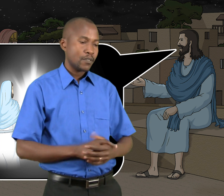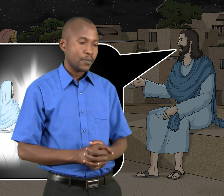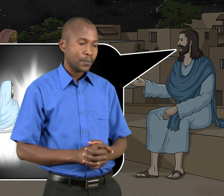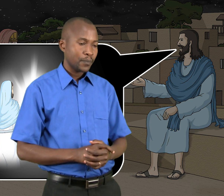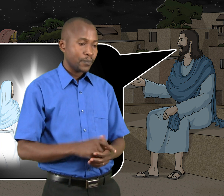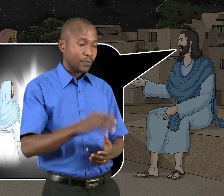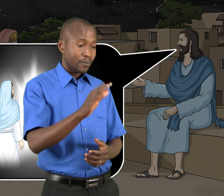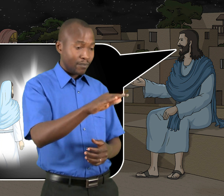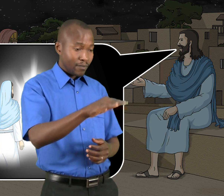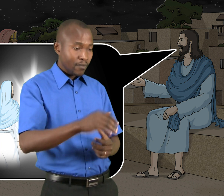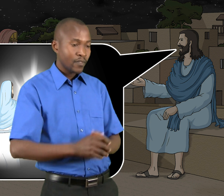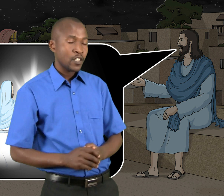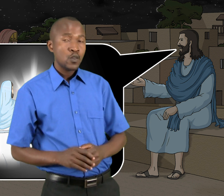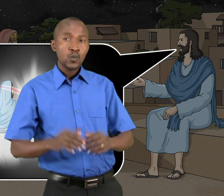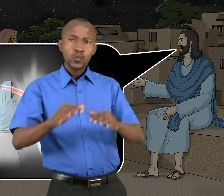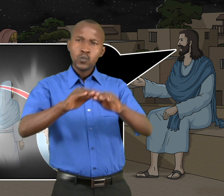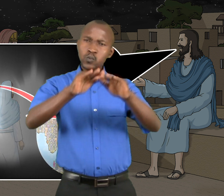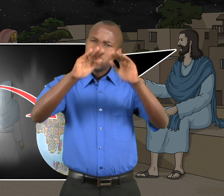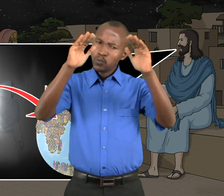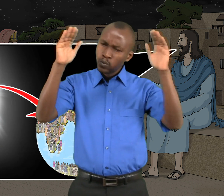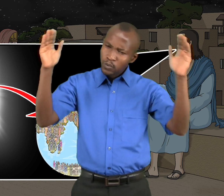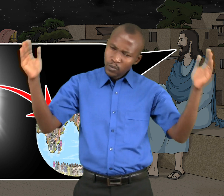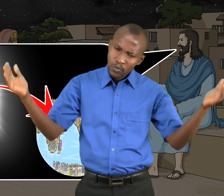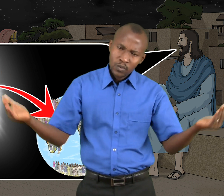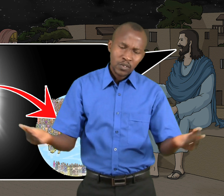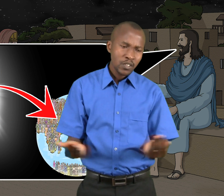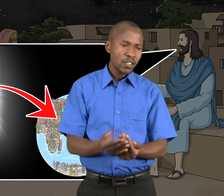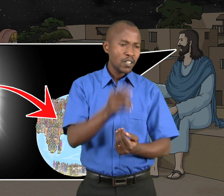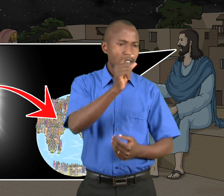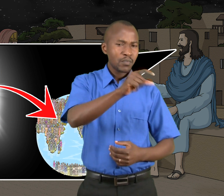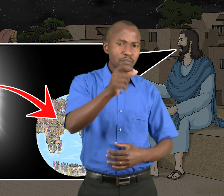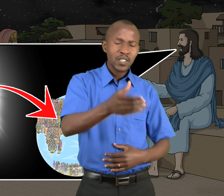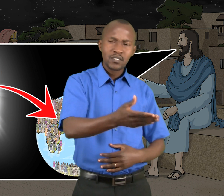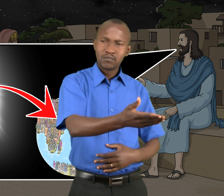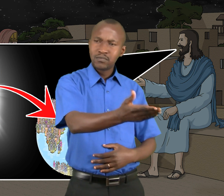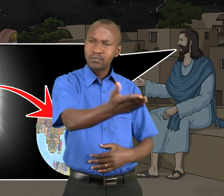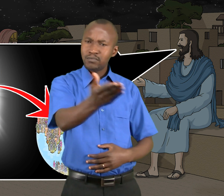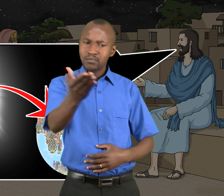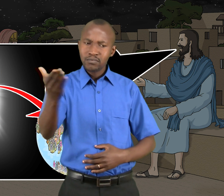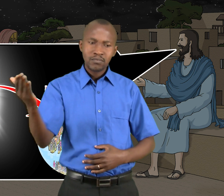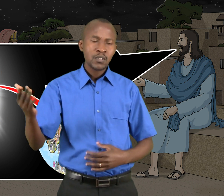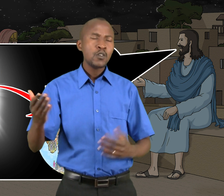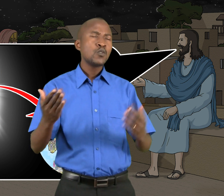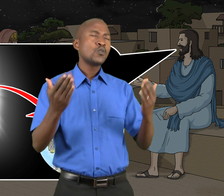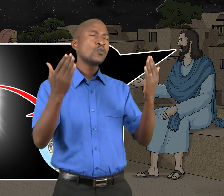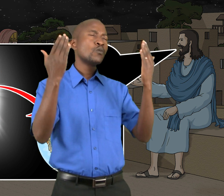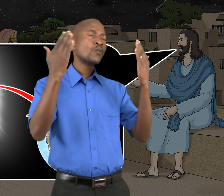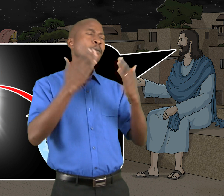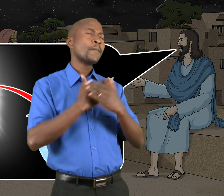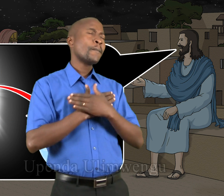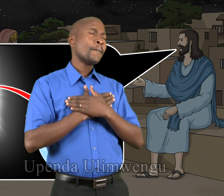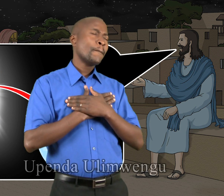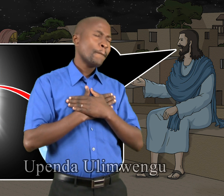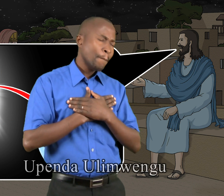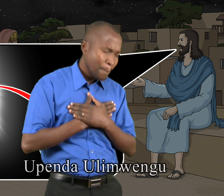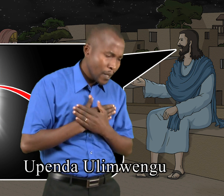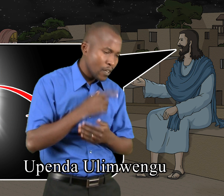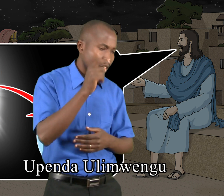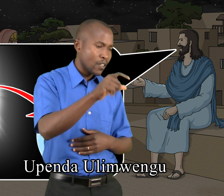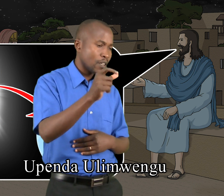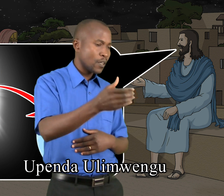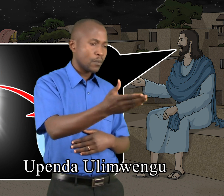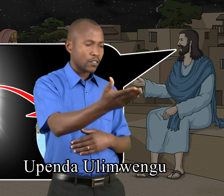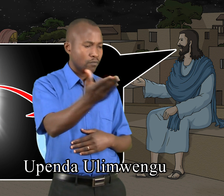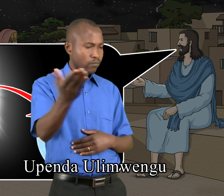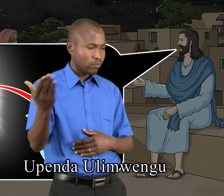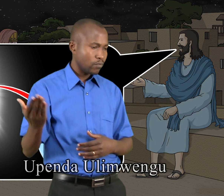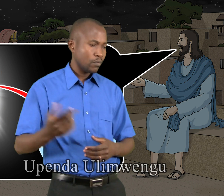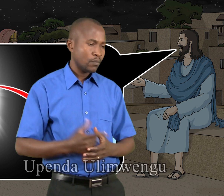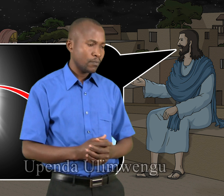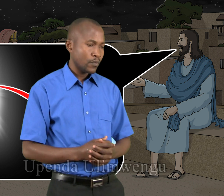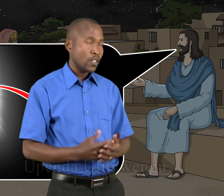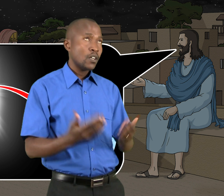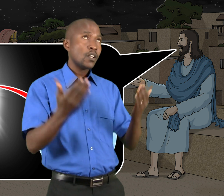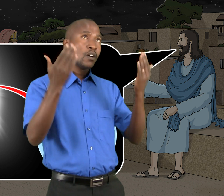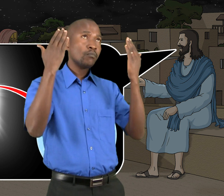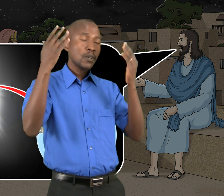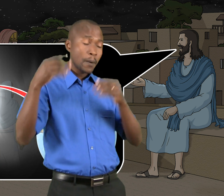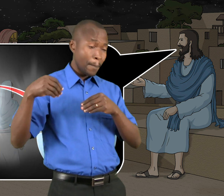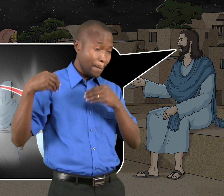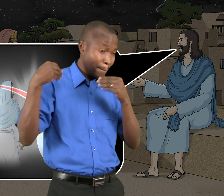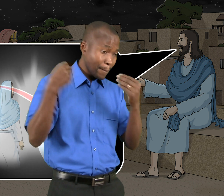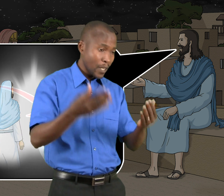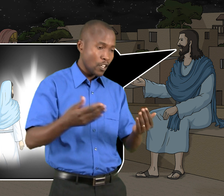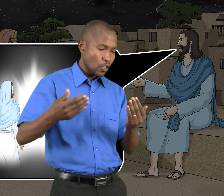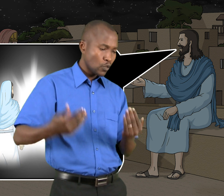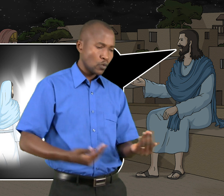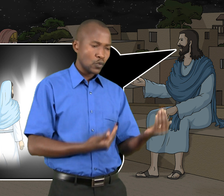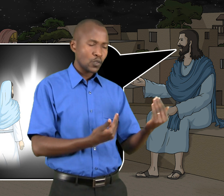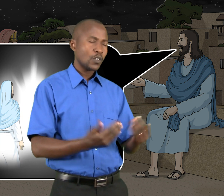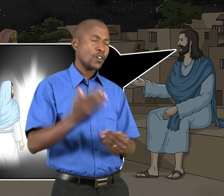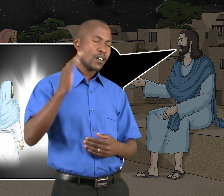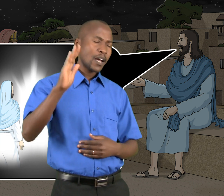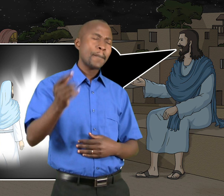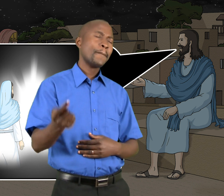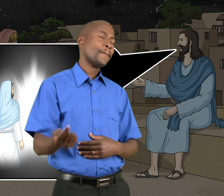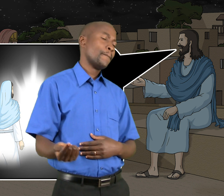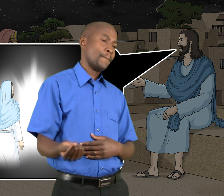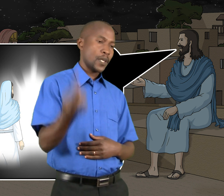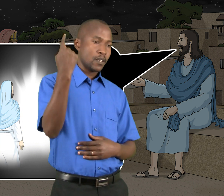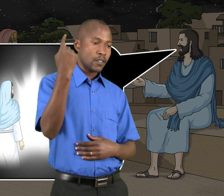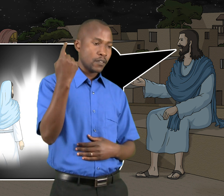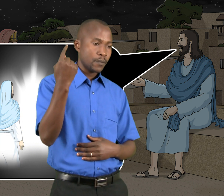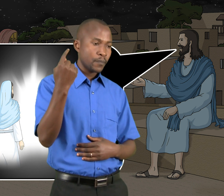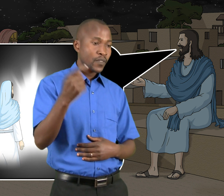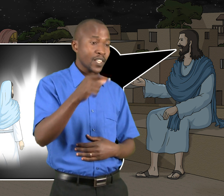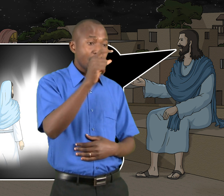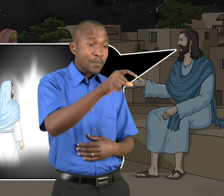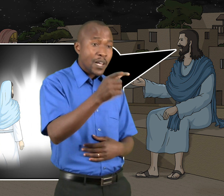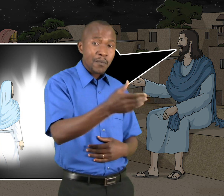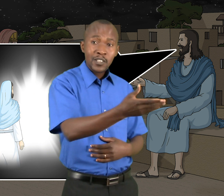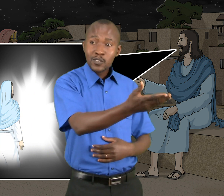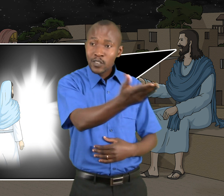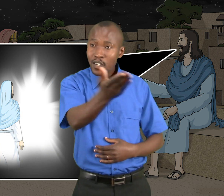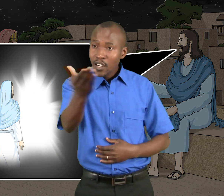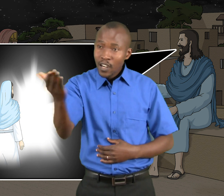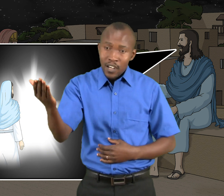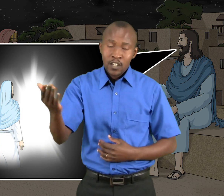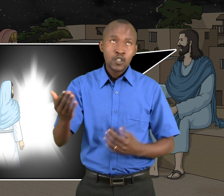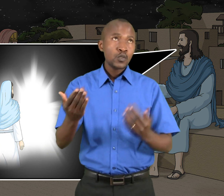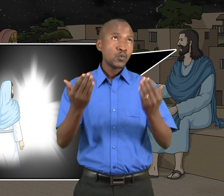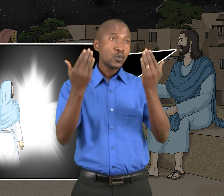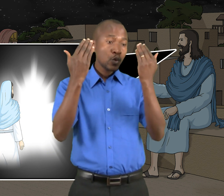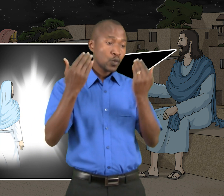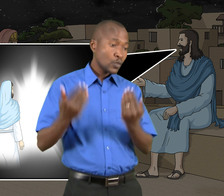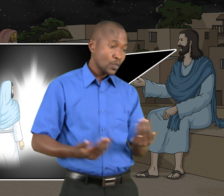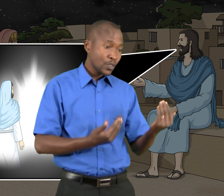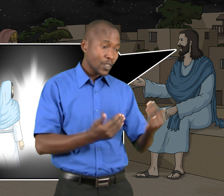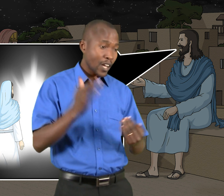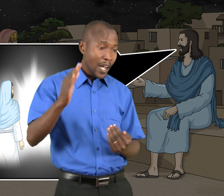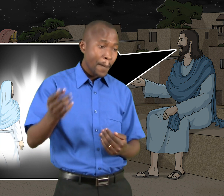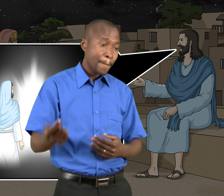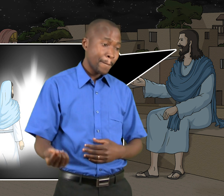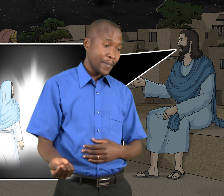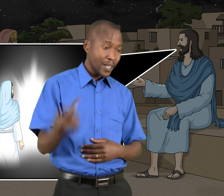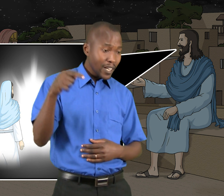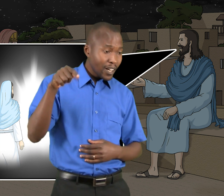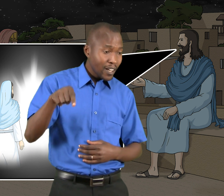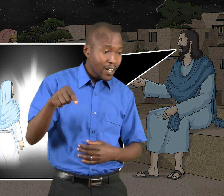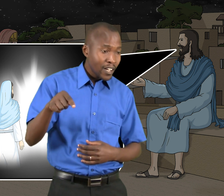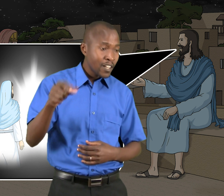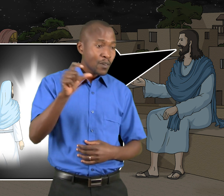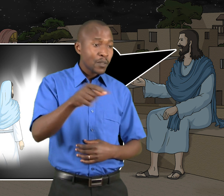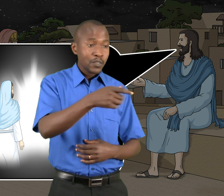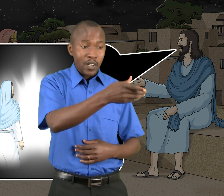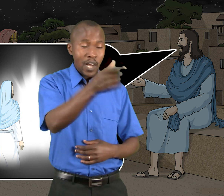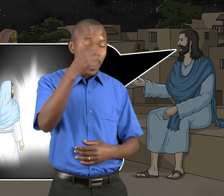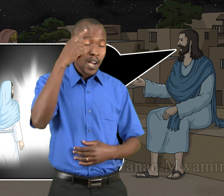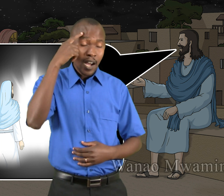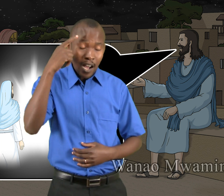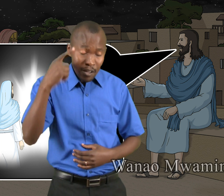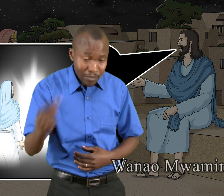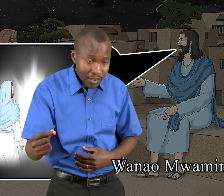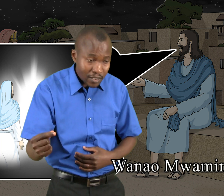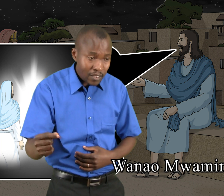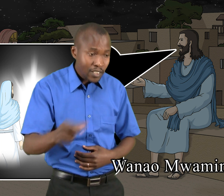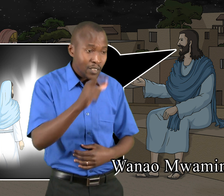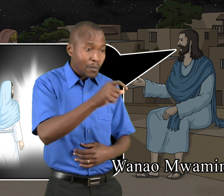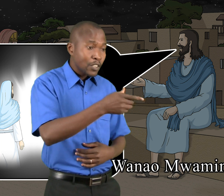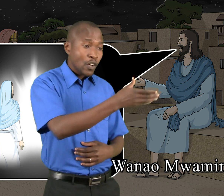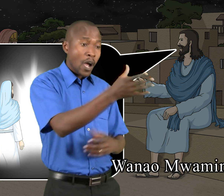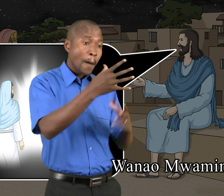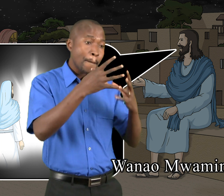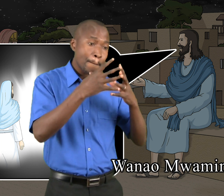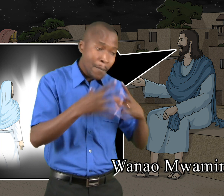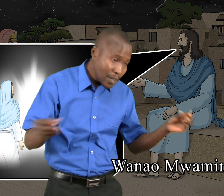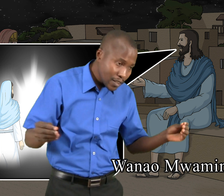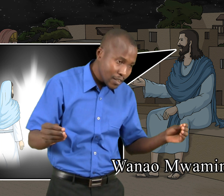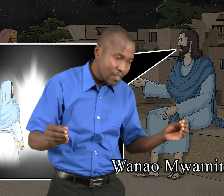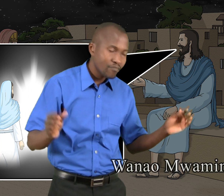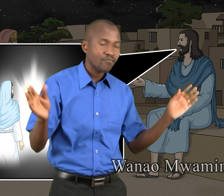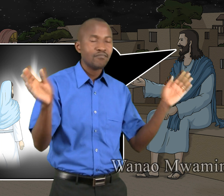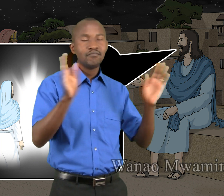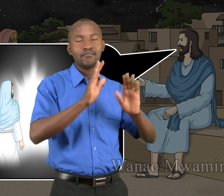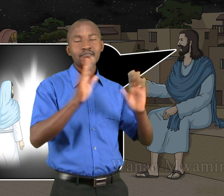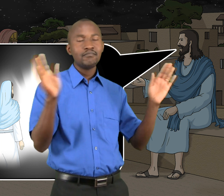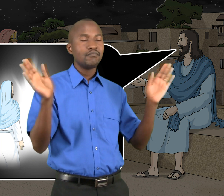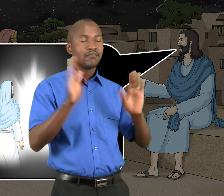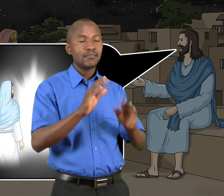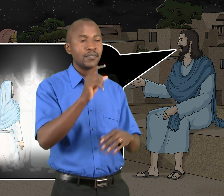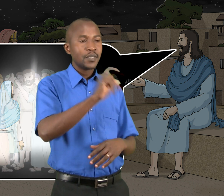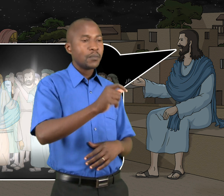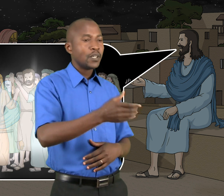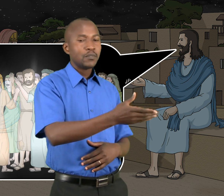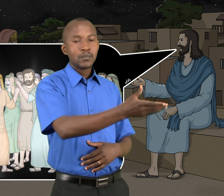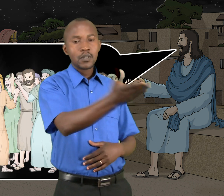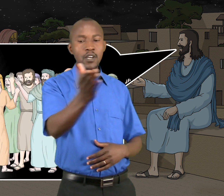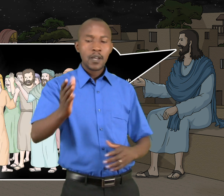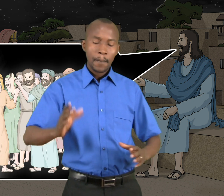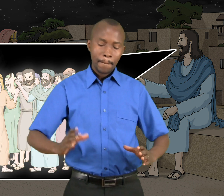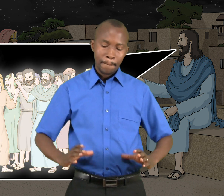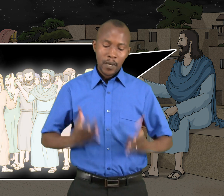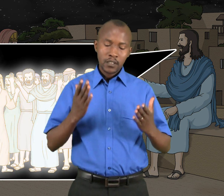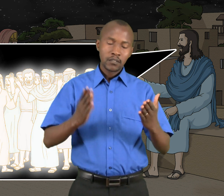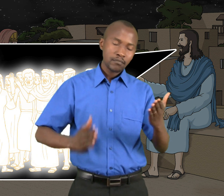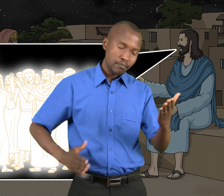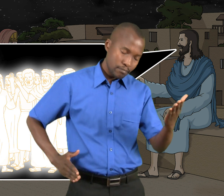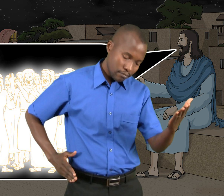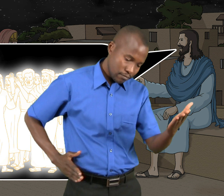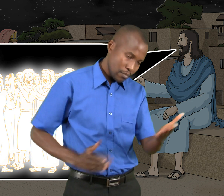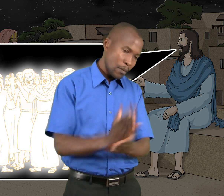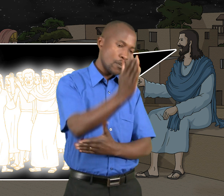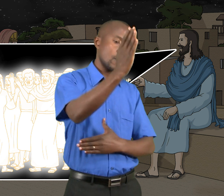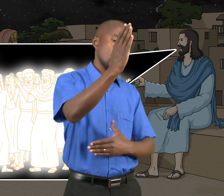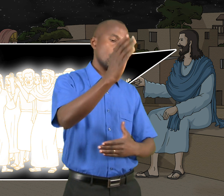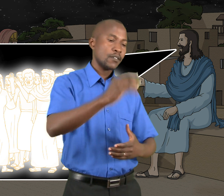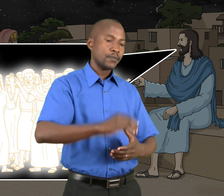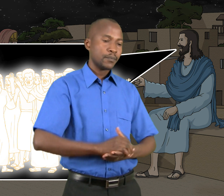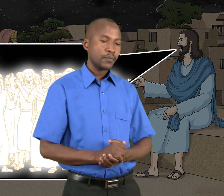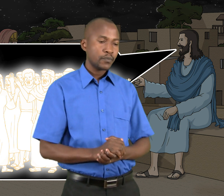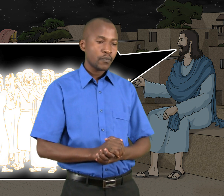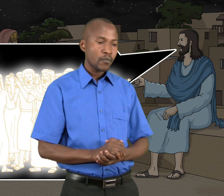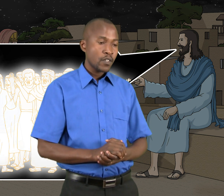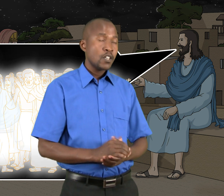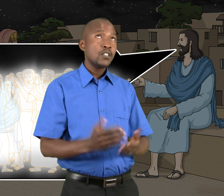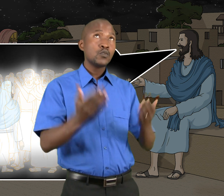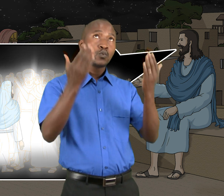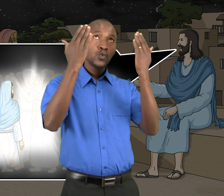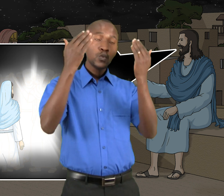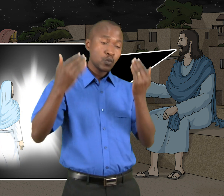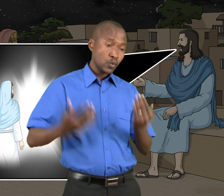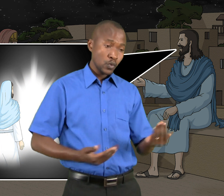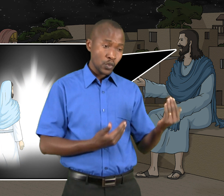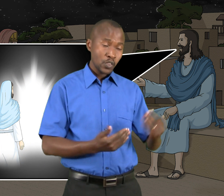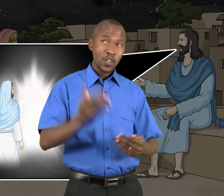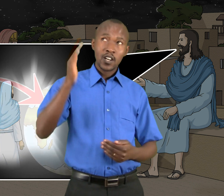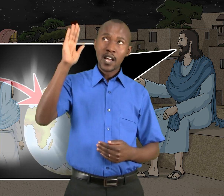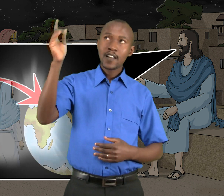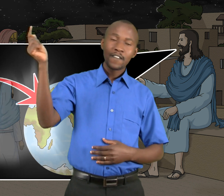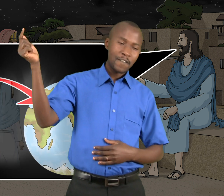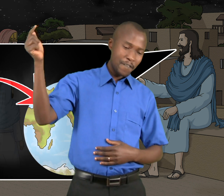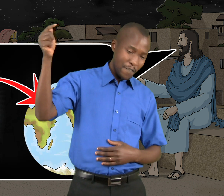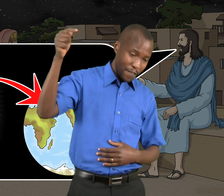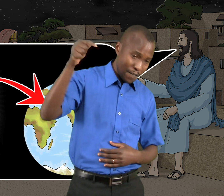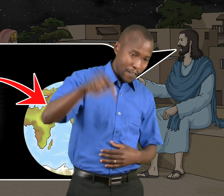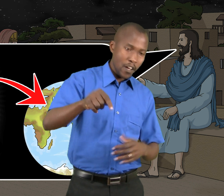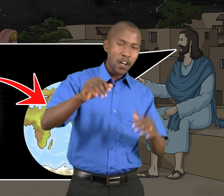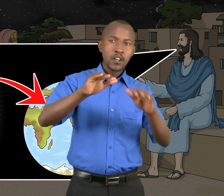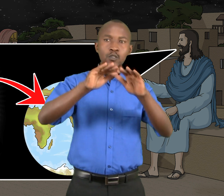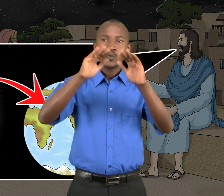For God so loved the world that He gave His one and only Son, that everyone who believes in Him shall not perish but have eternal life.